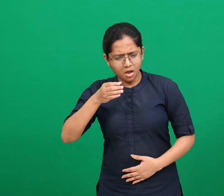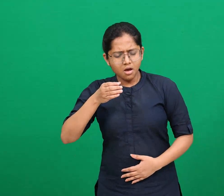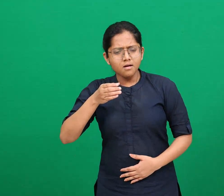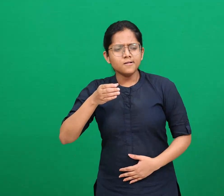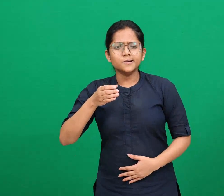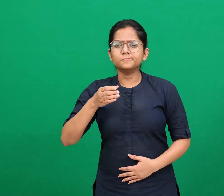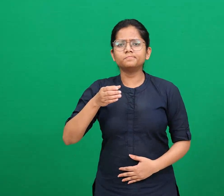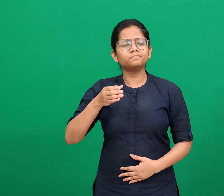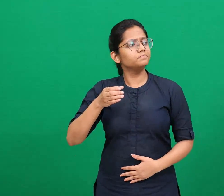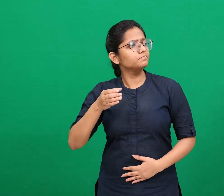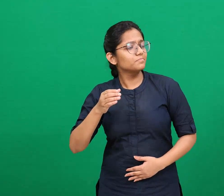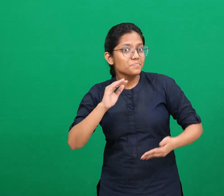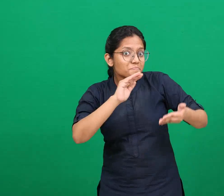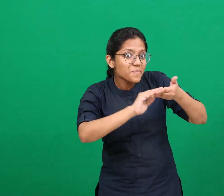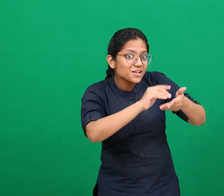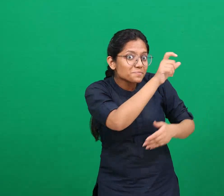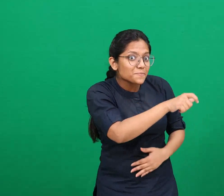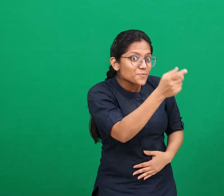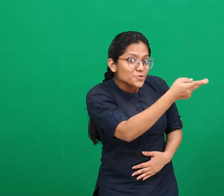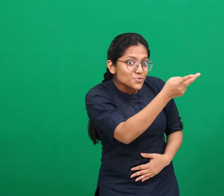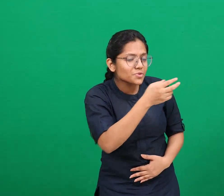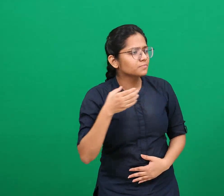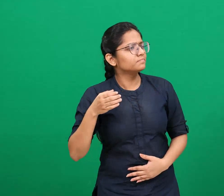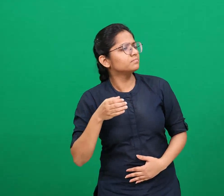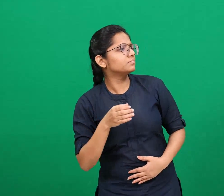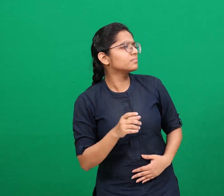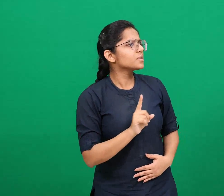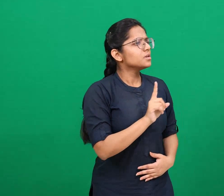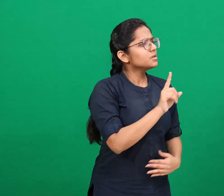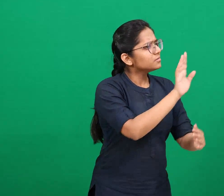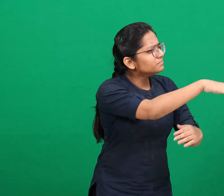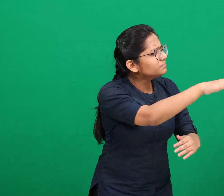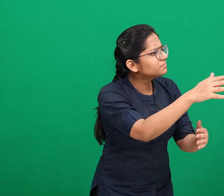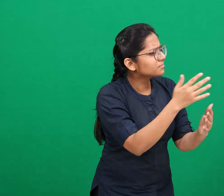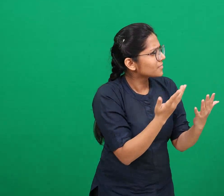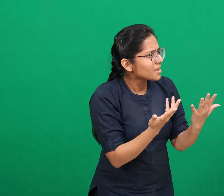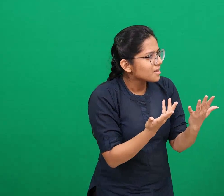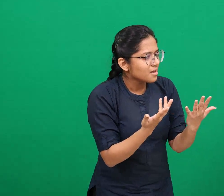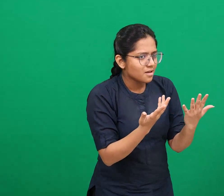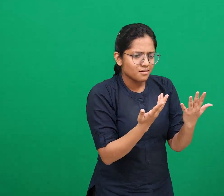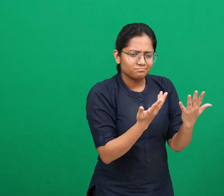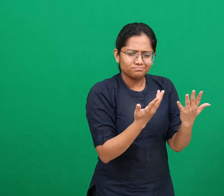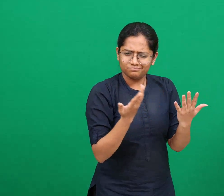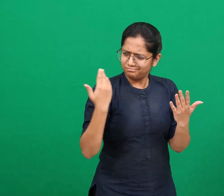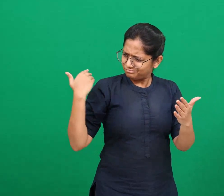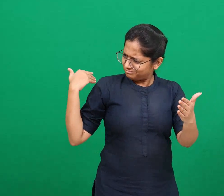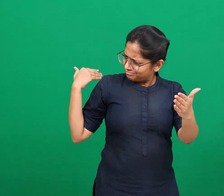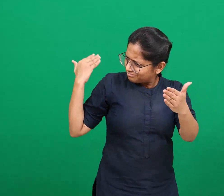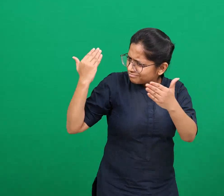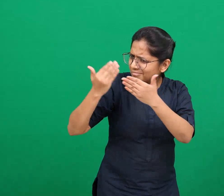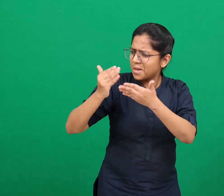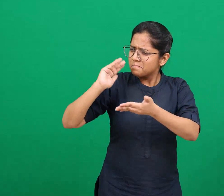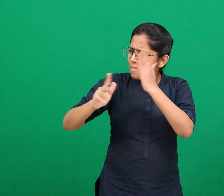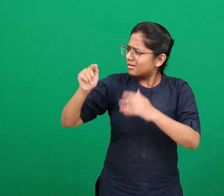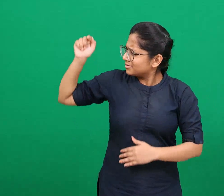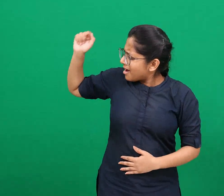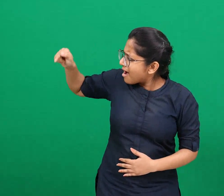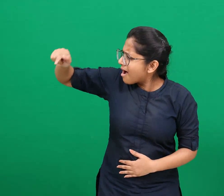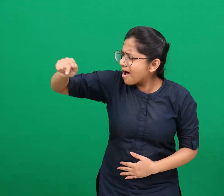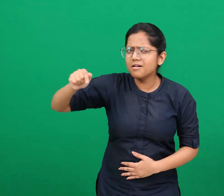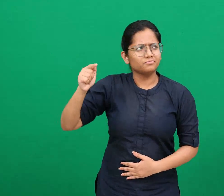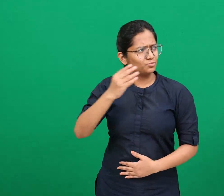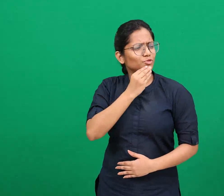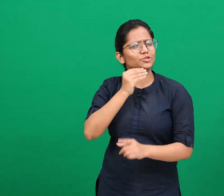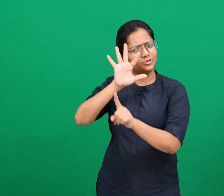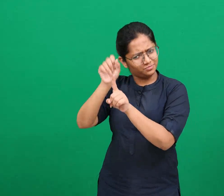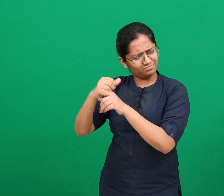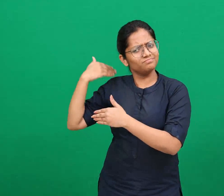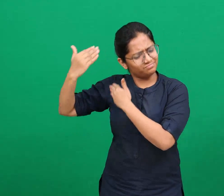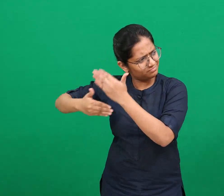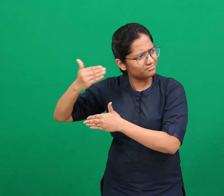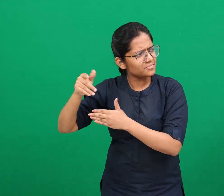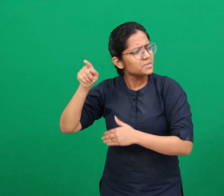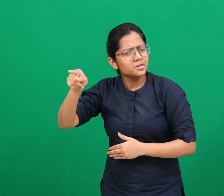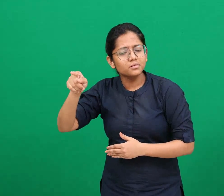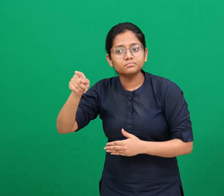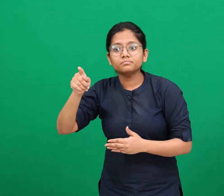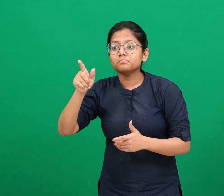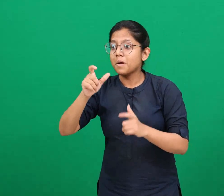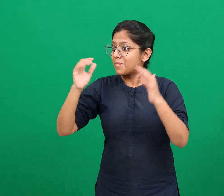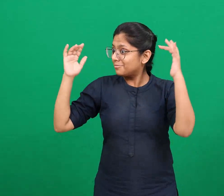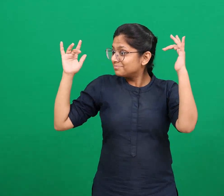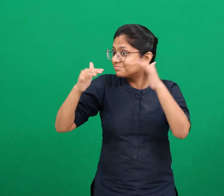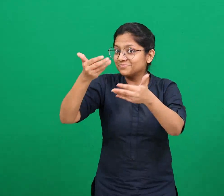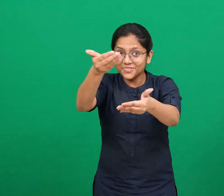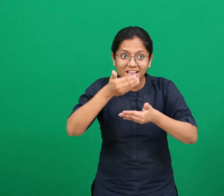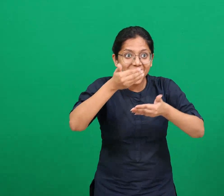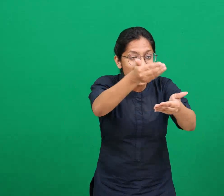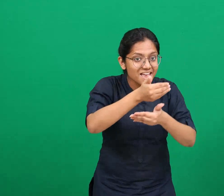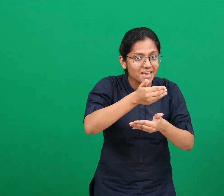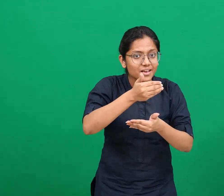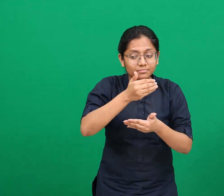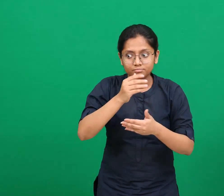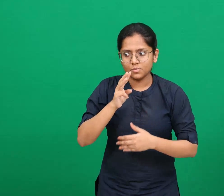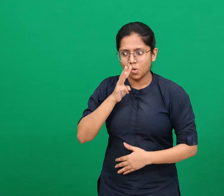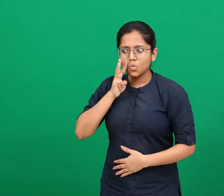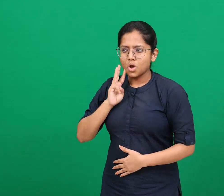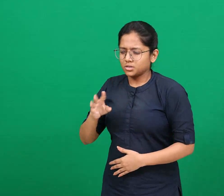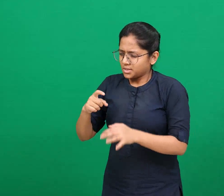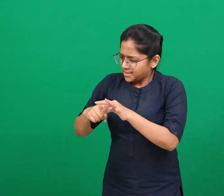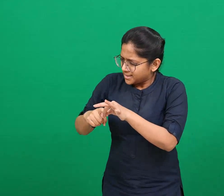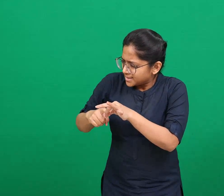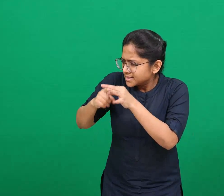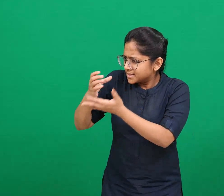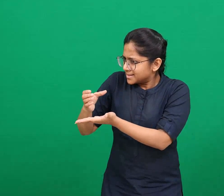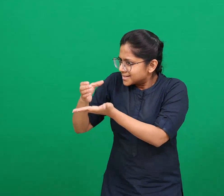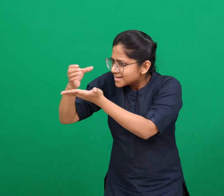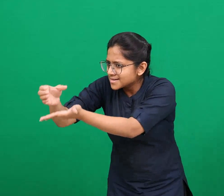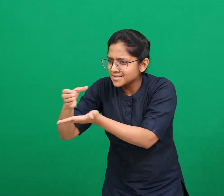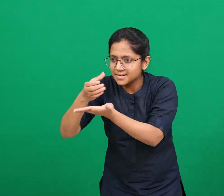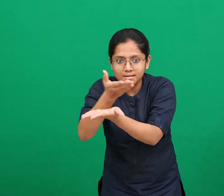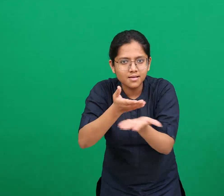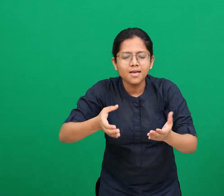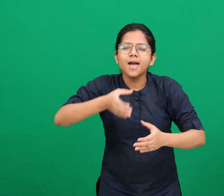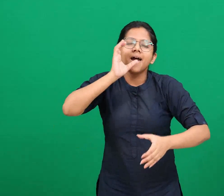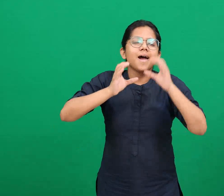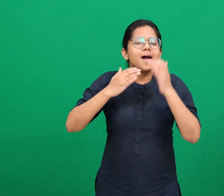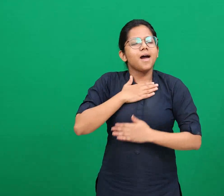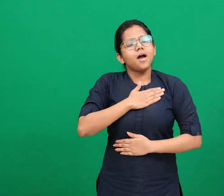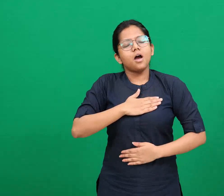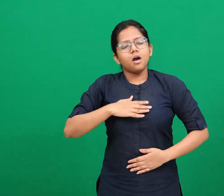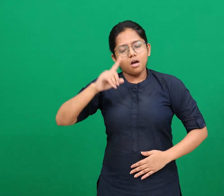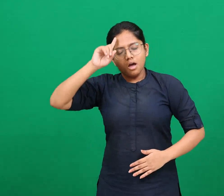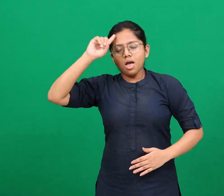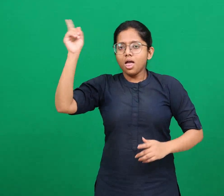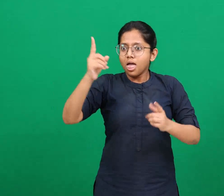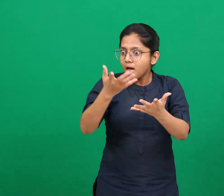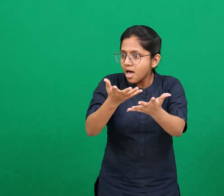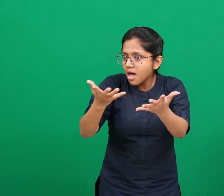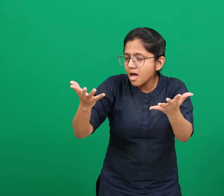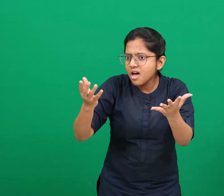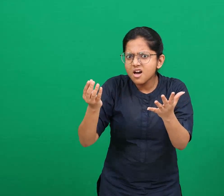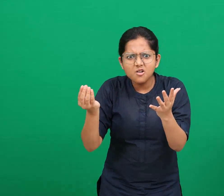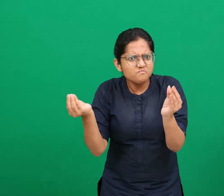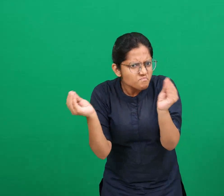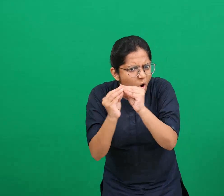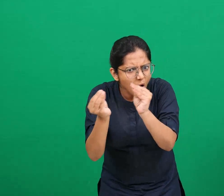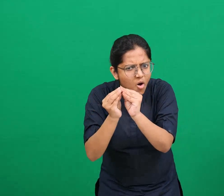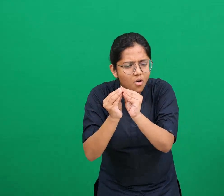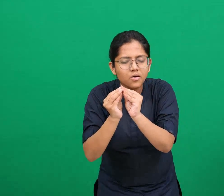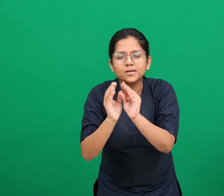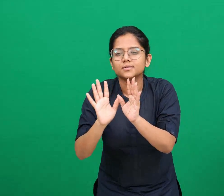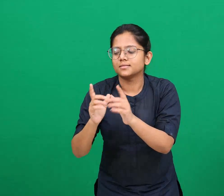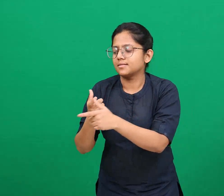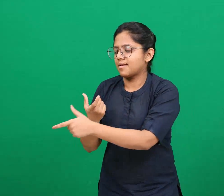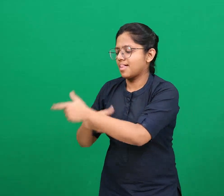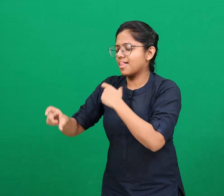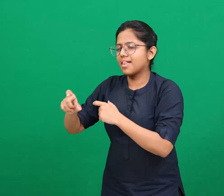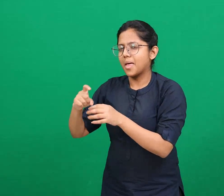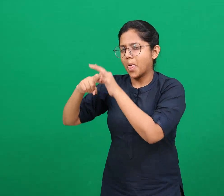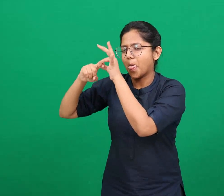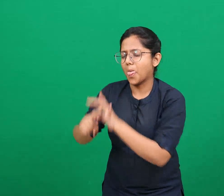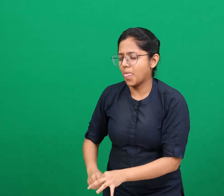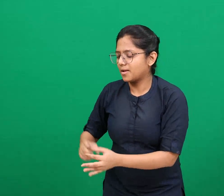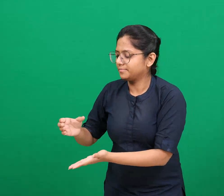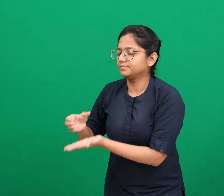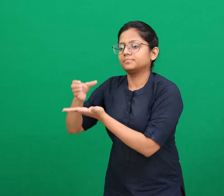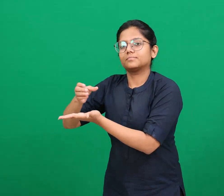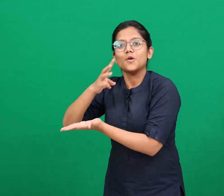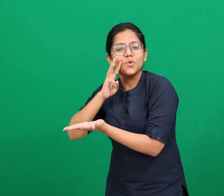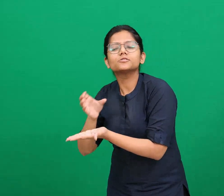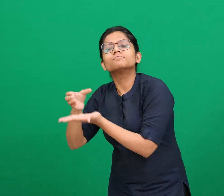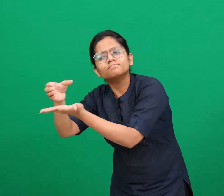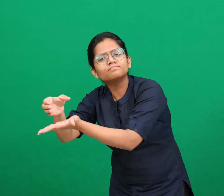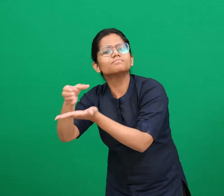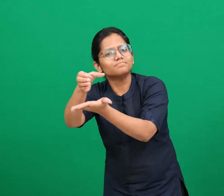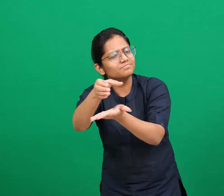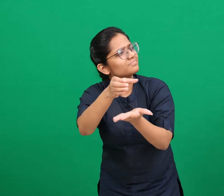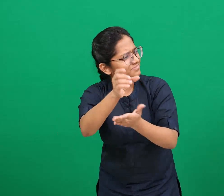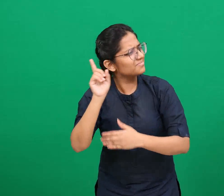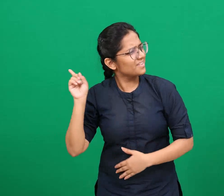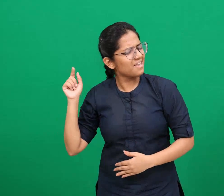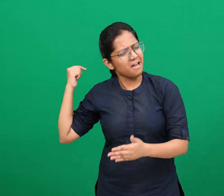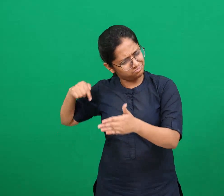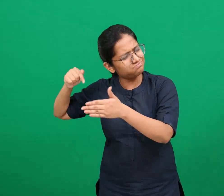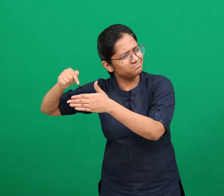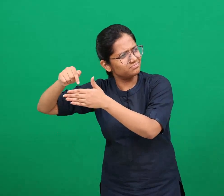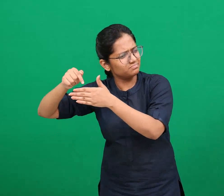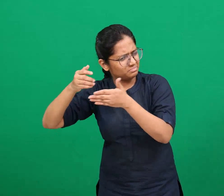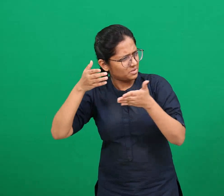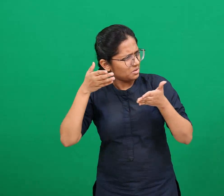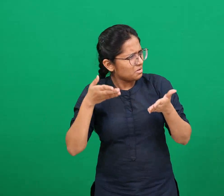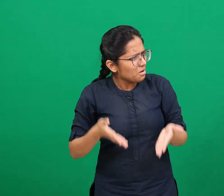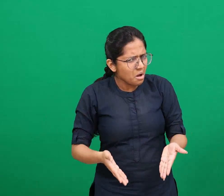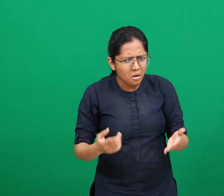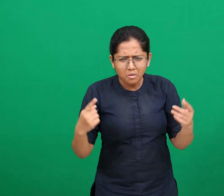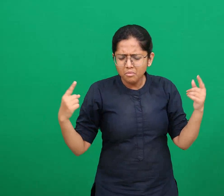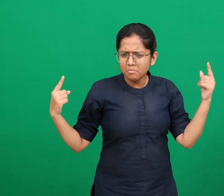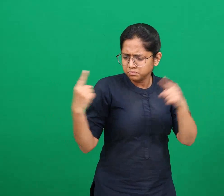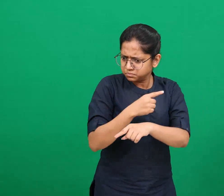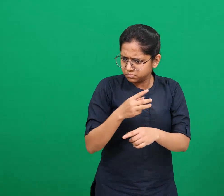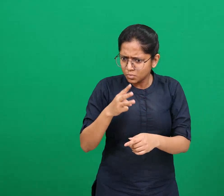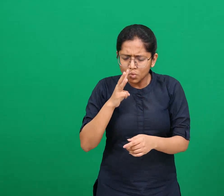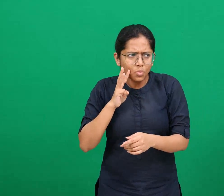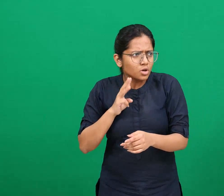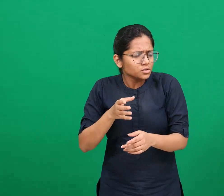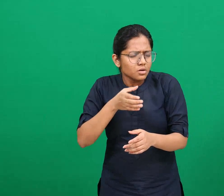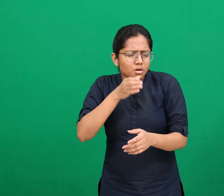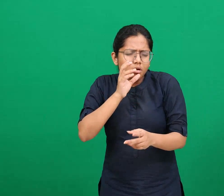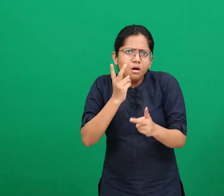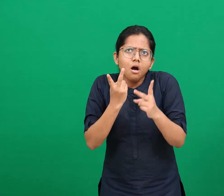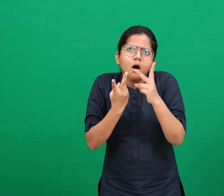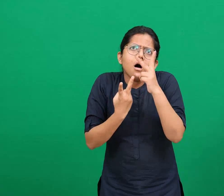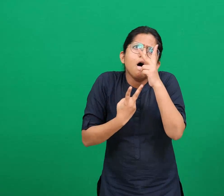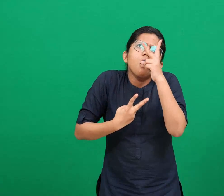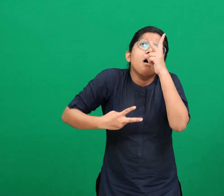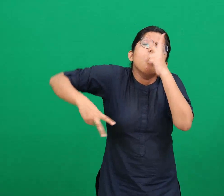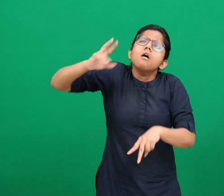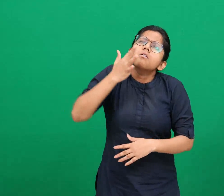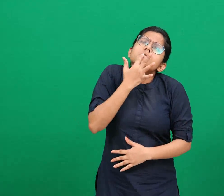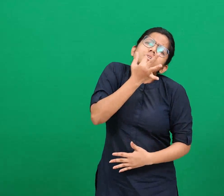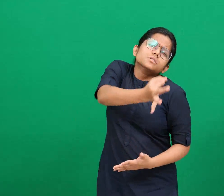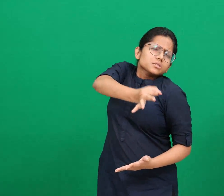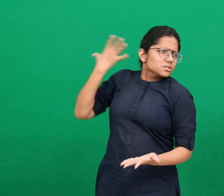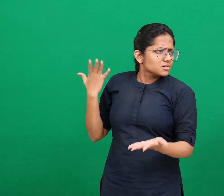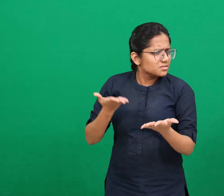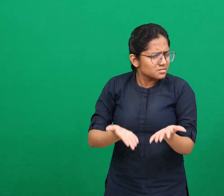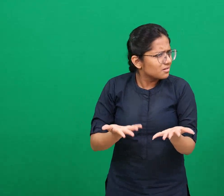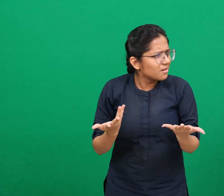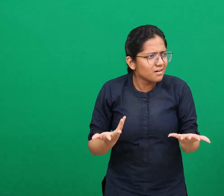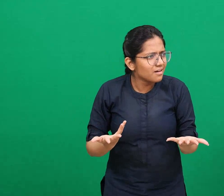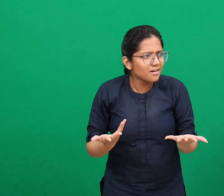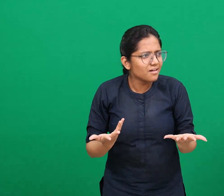Then he called the bridegroom aside and said, "Everyone serves the fine wine first, and then the cheap wine after the guests are drunk.